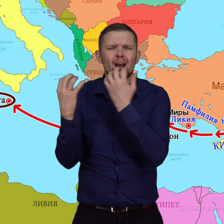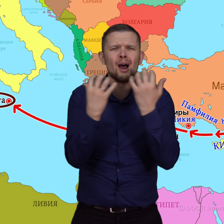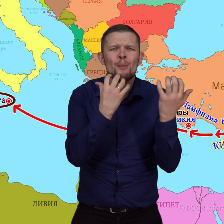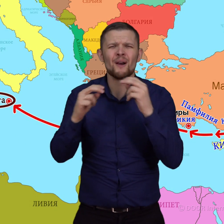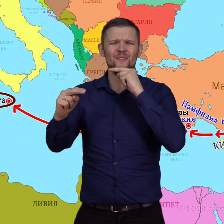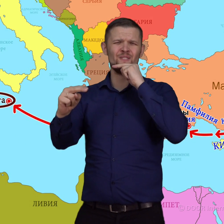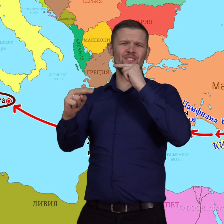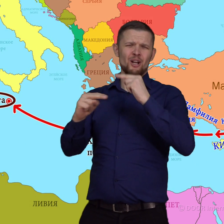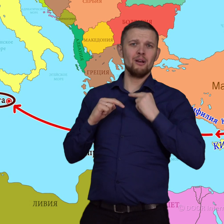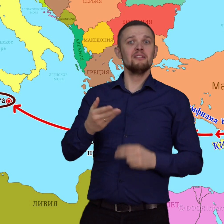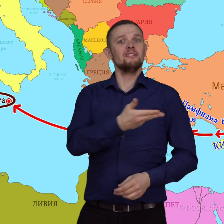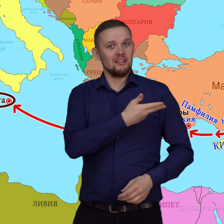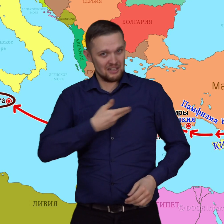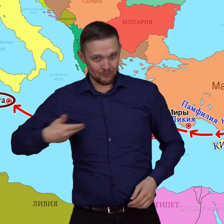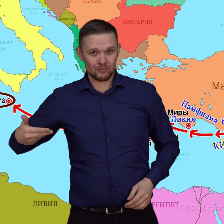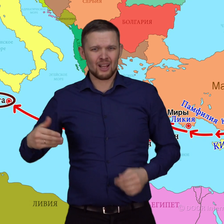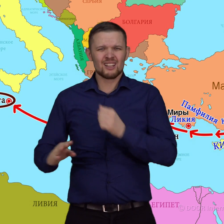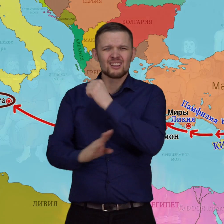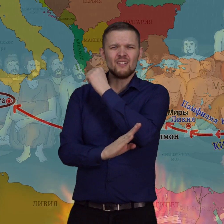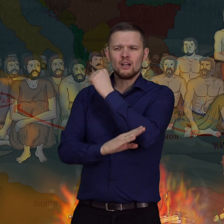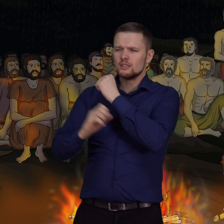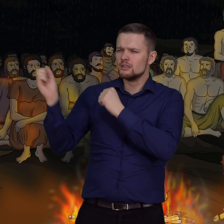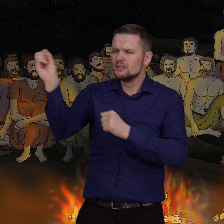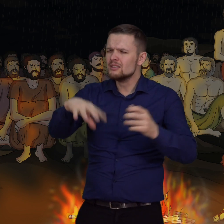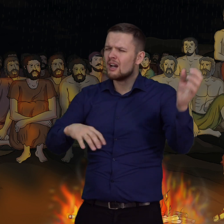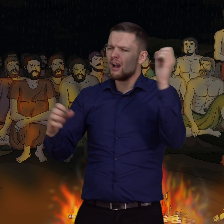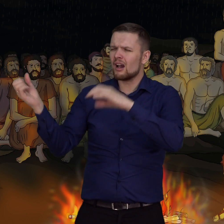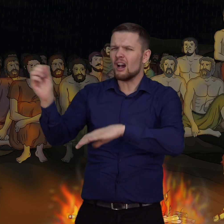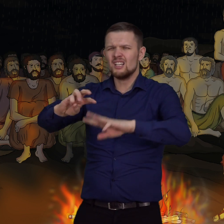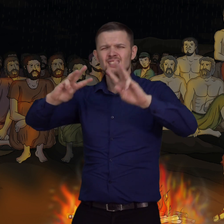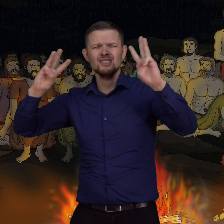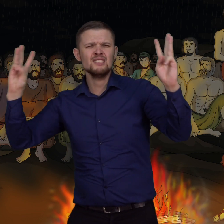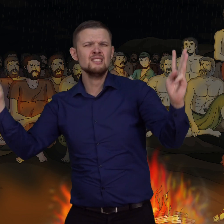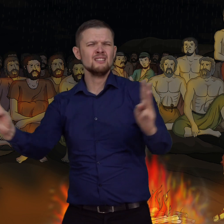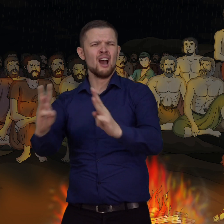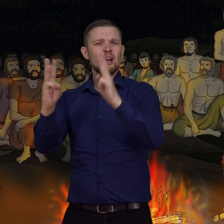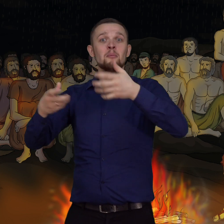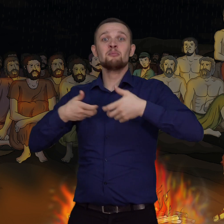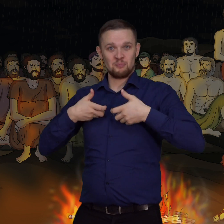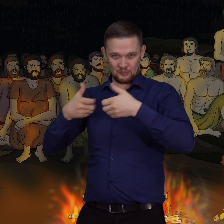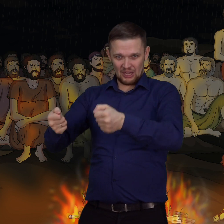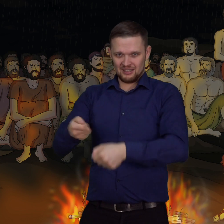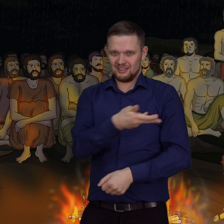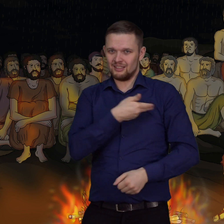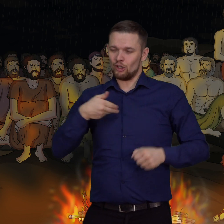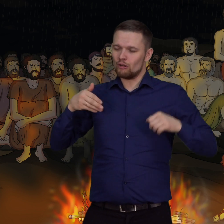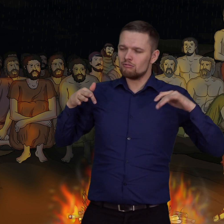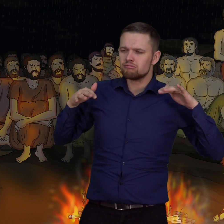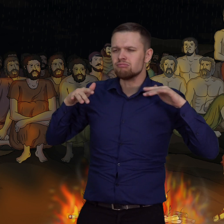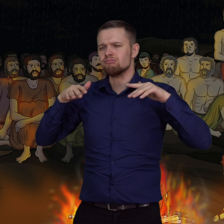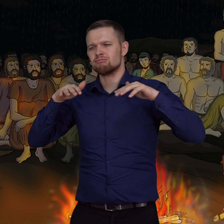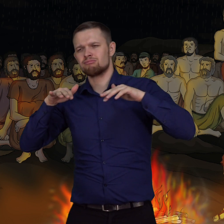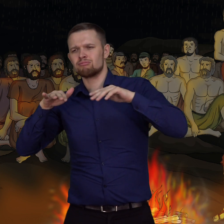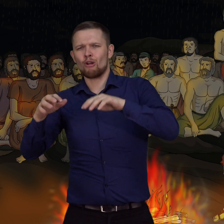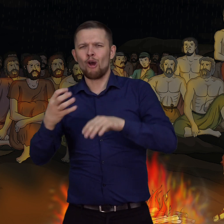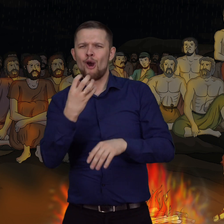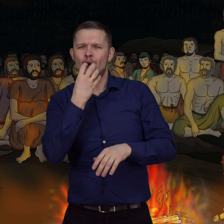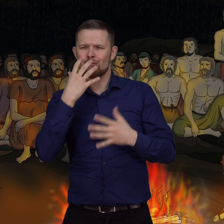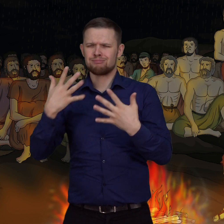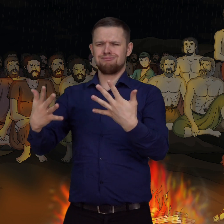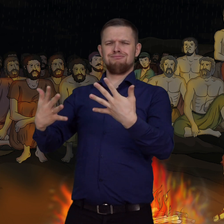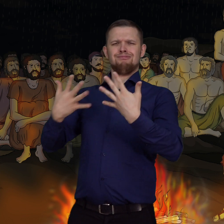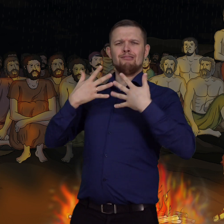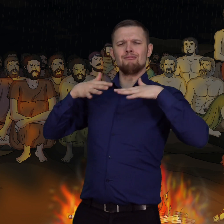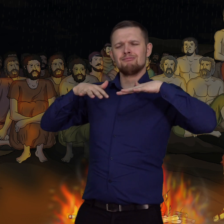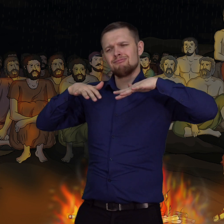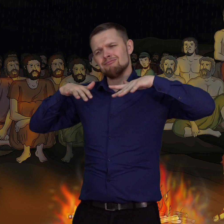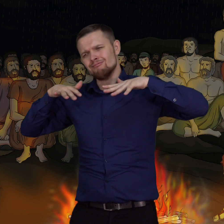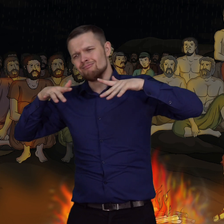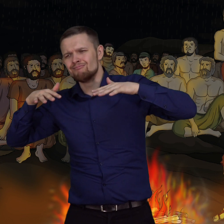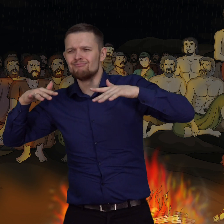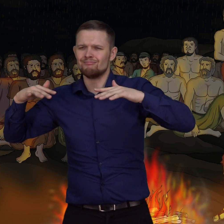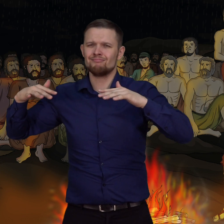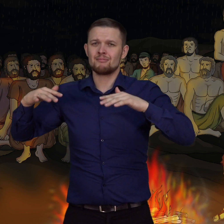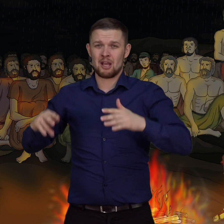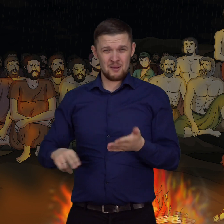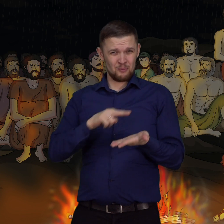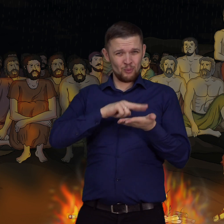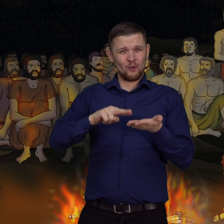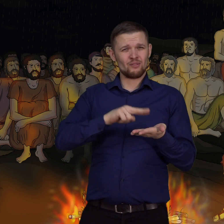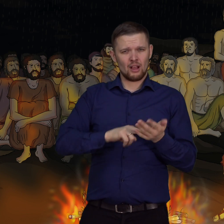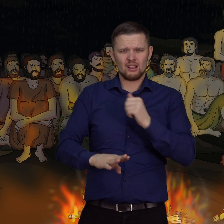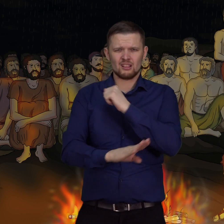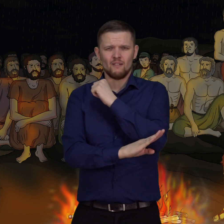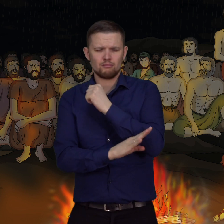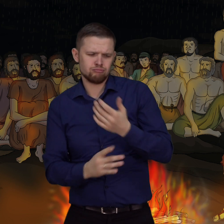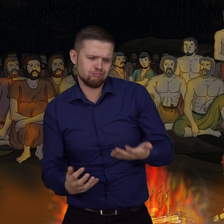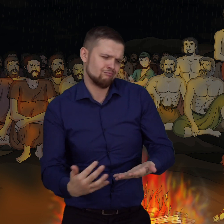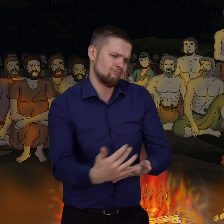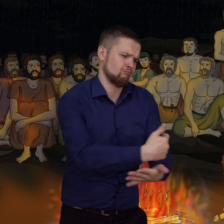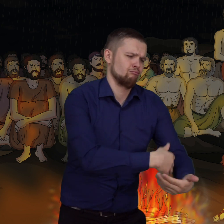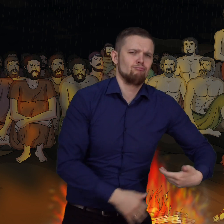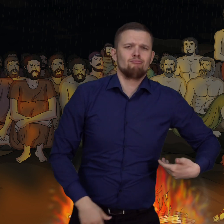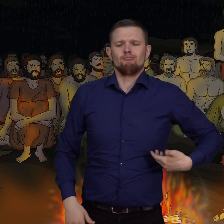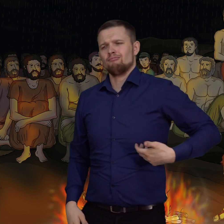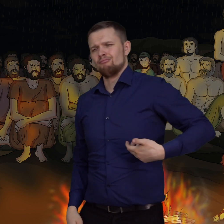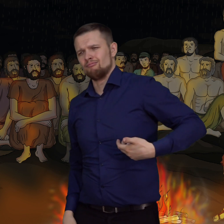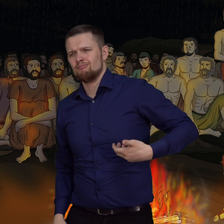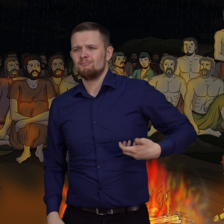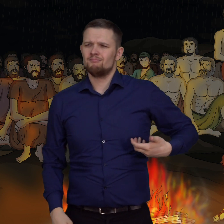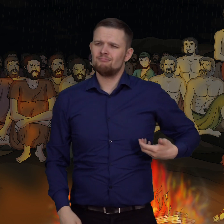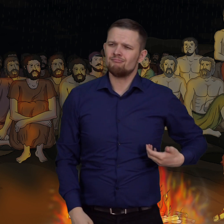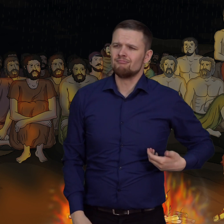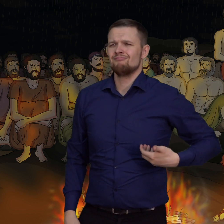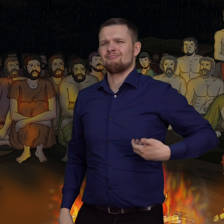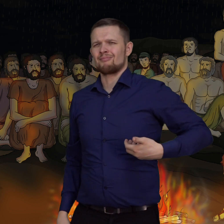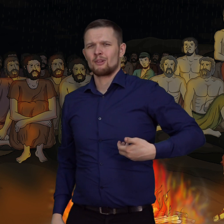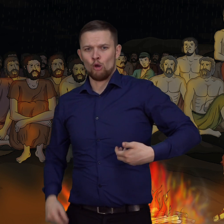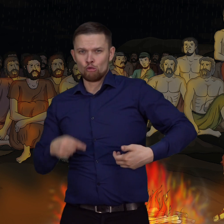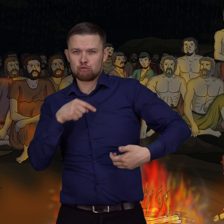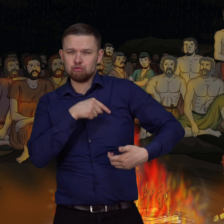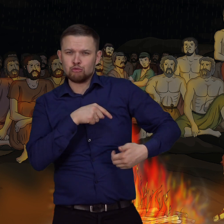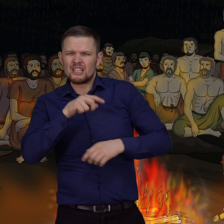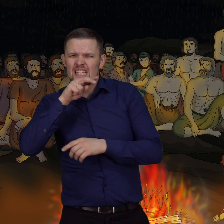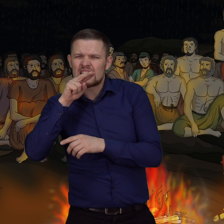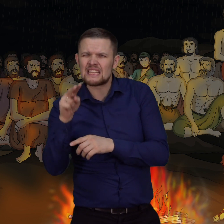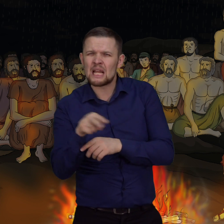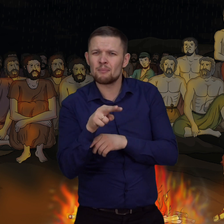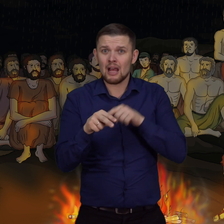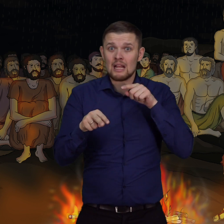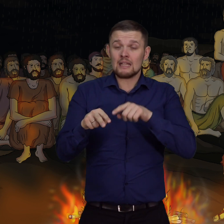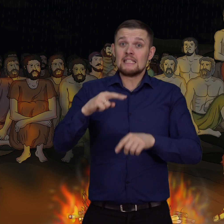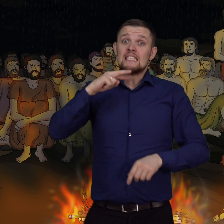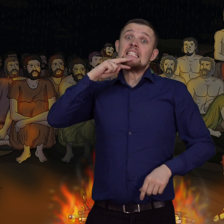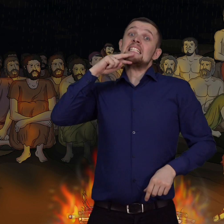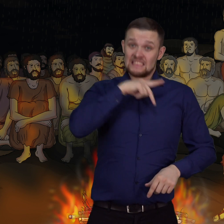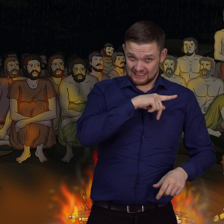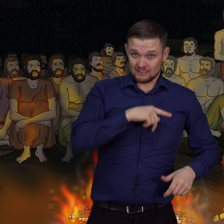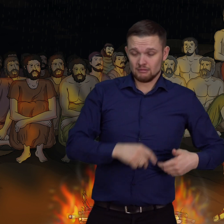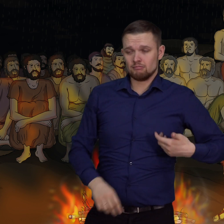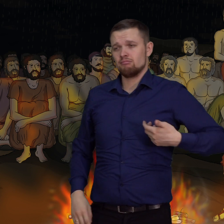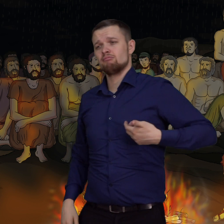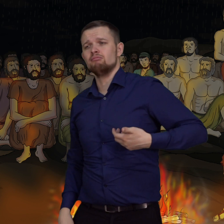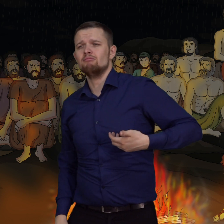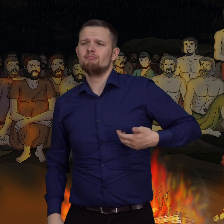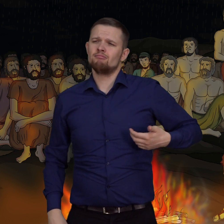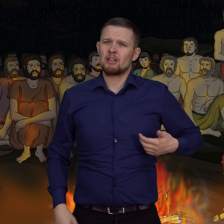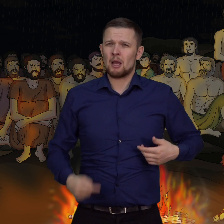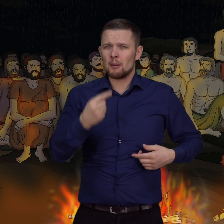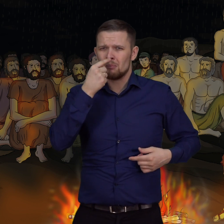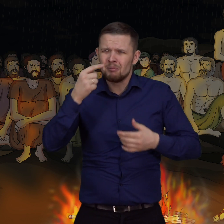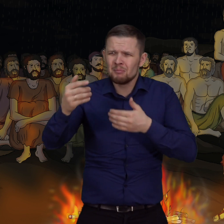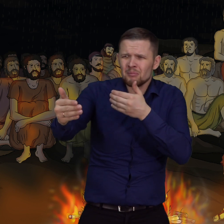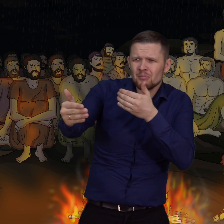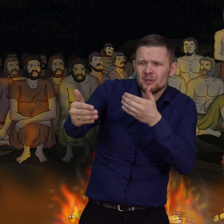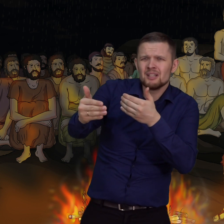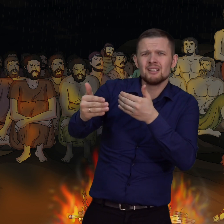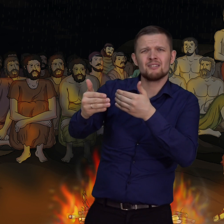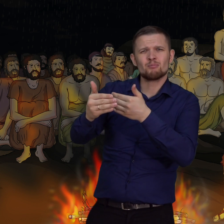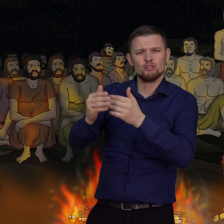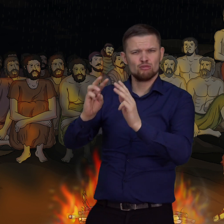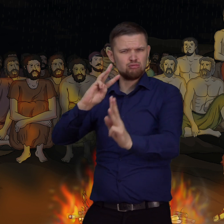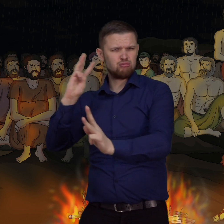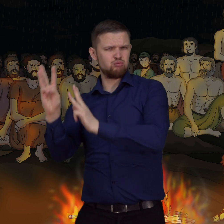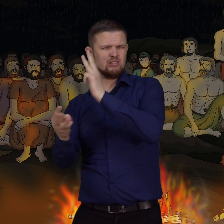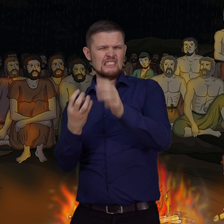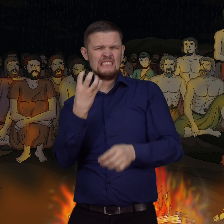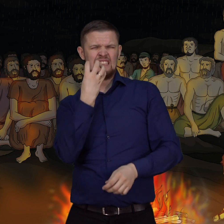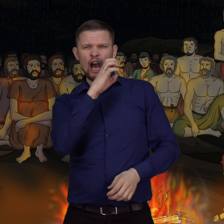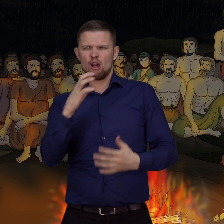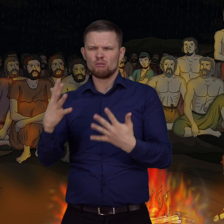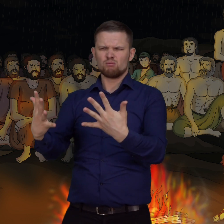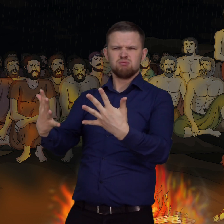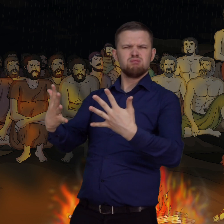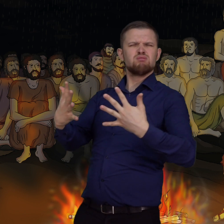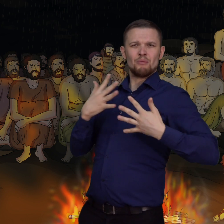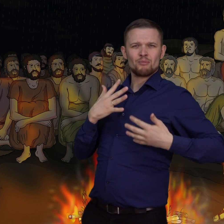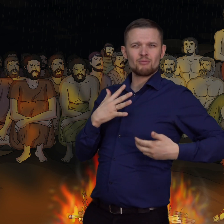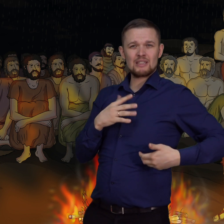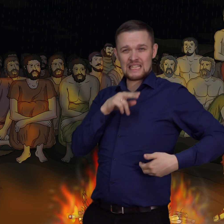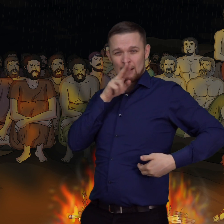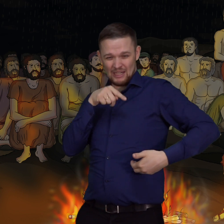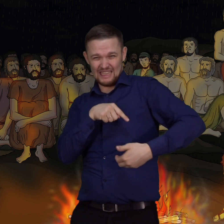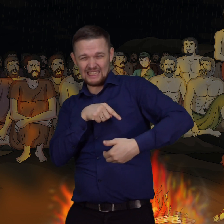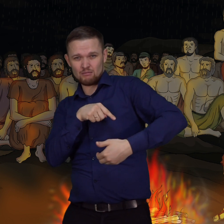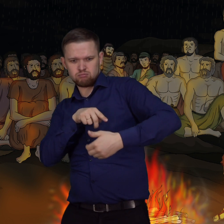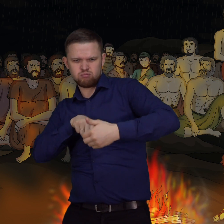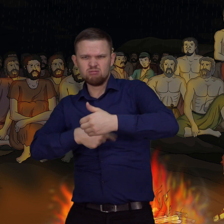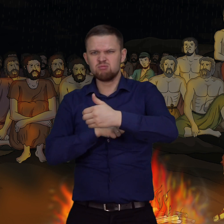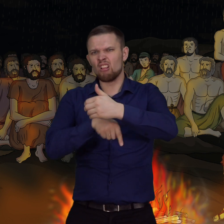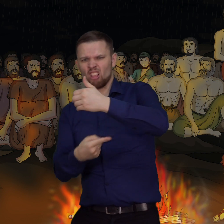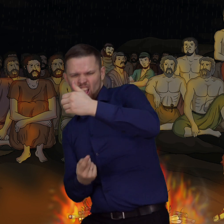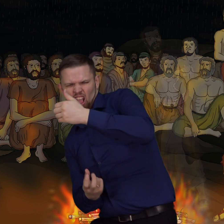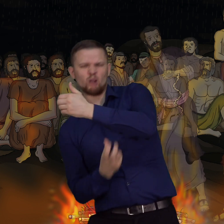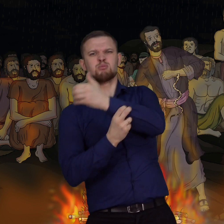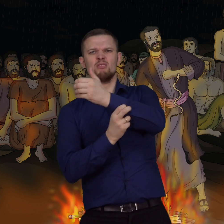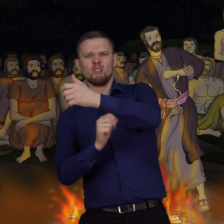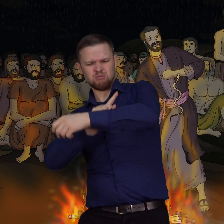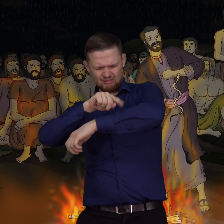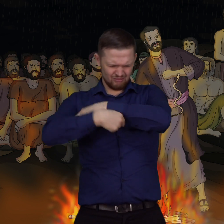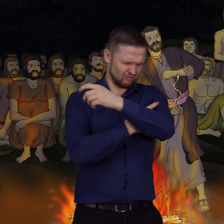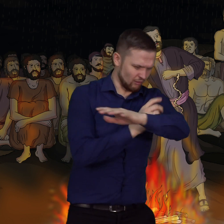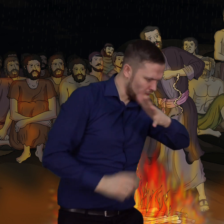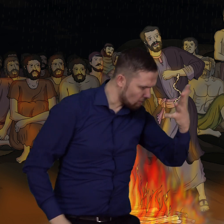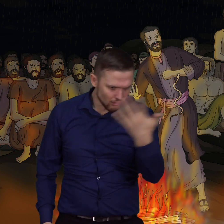They kindled a fire and welcomed all of us because it was raining and cold.